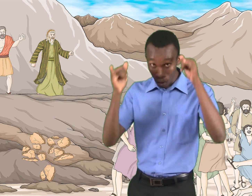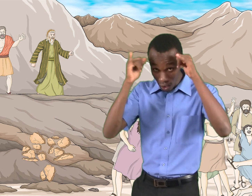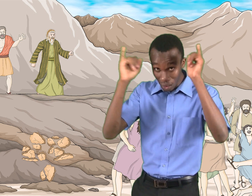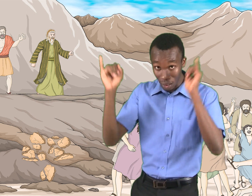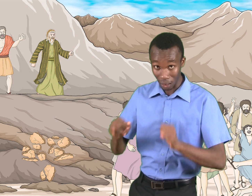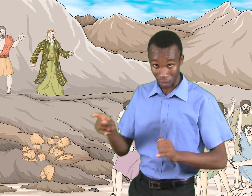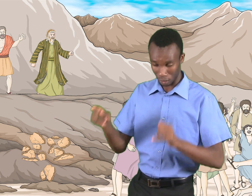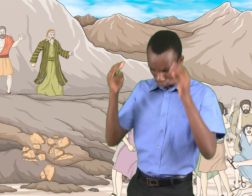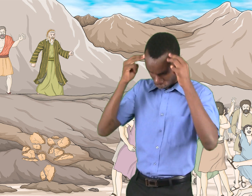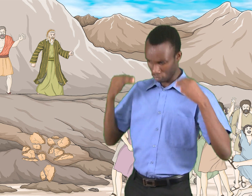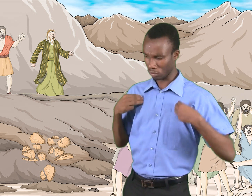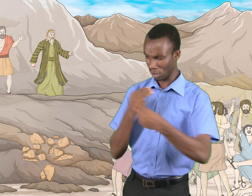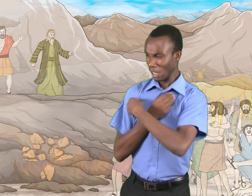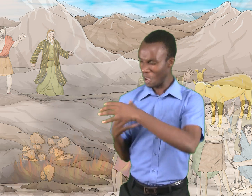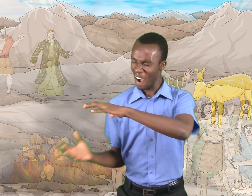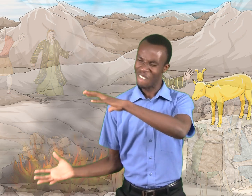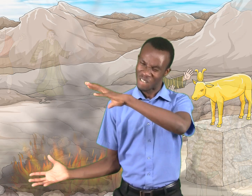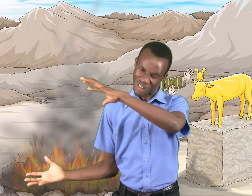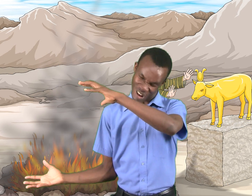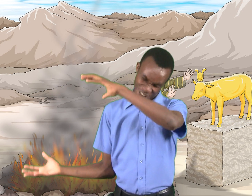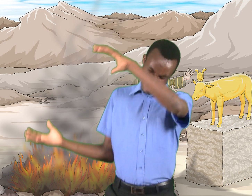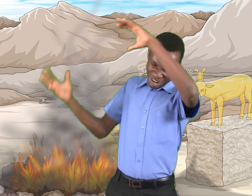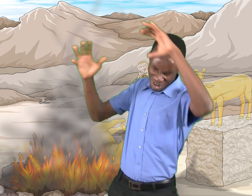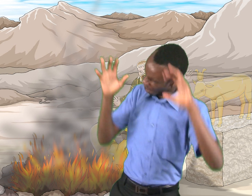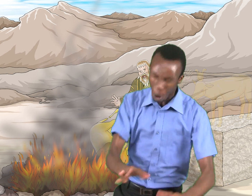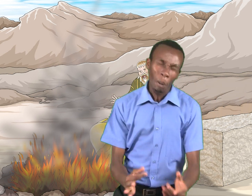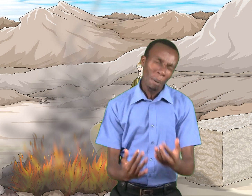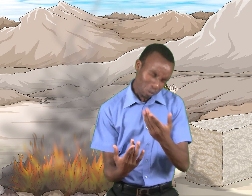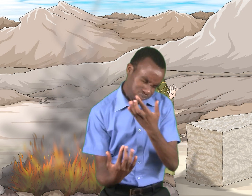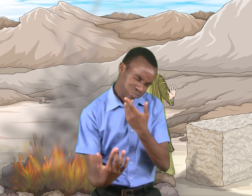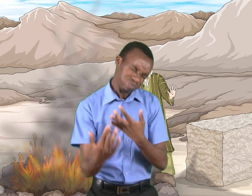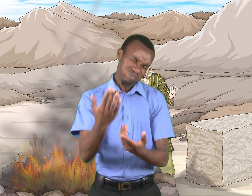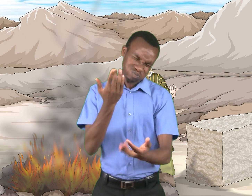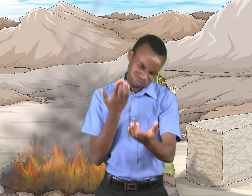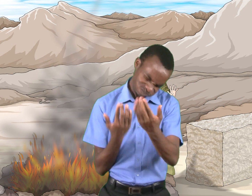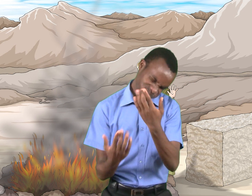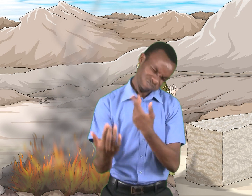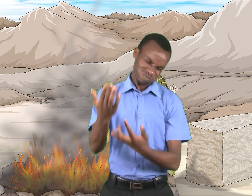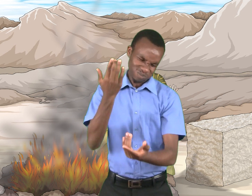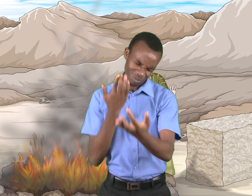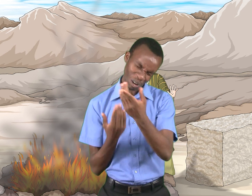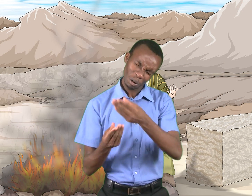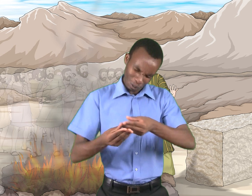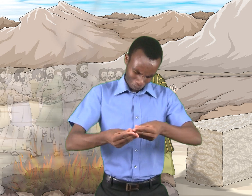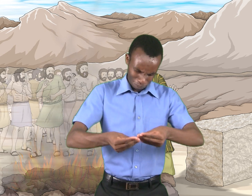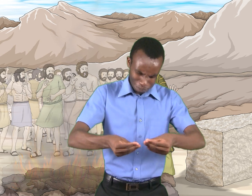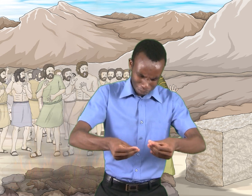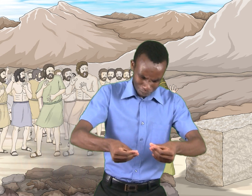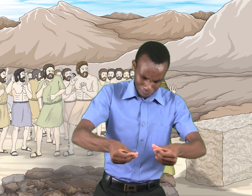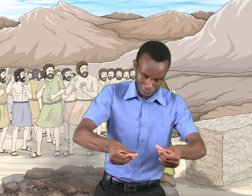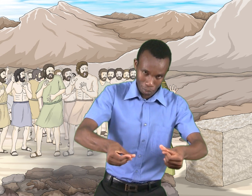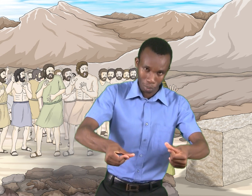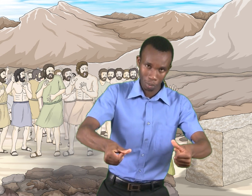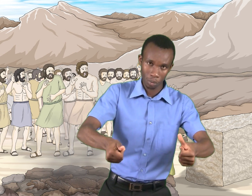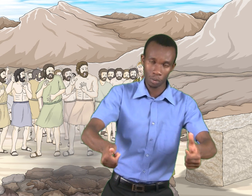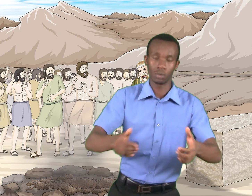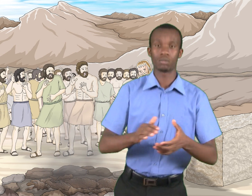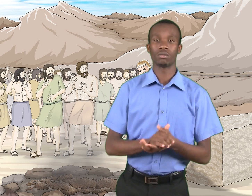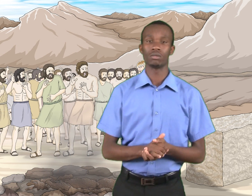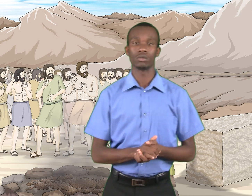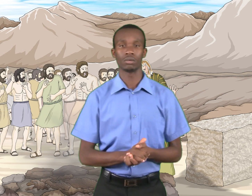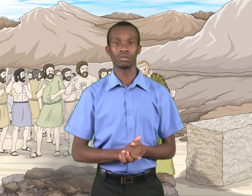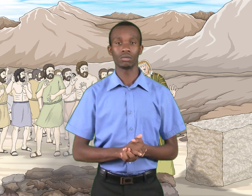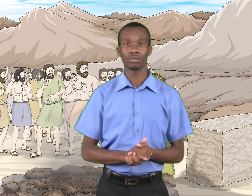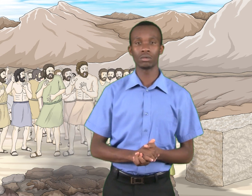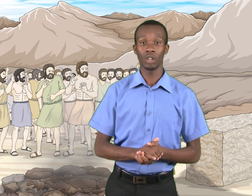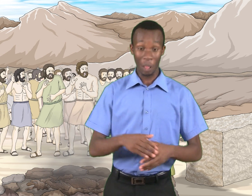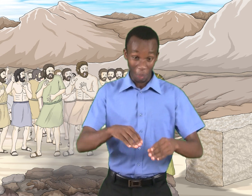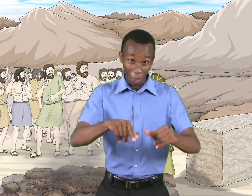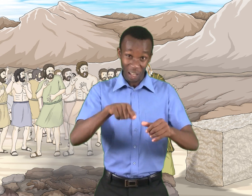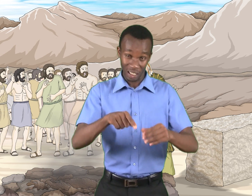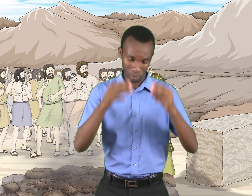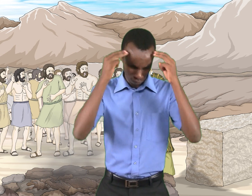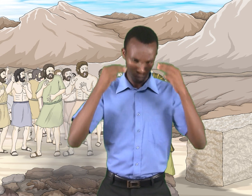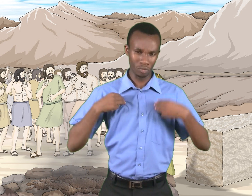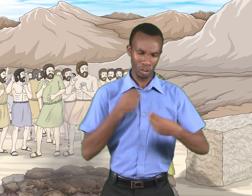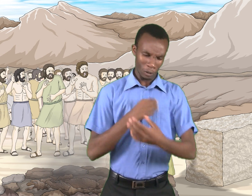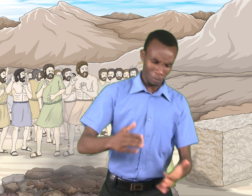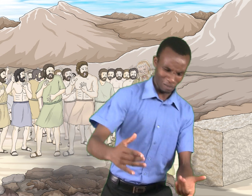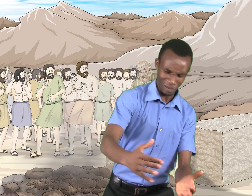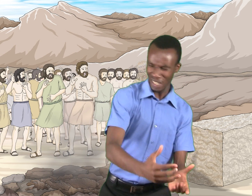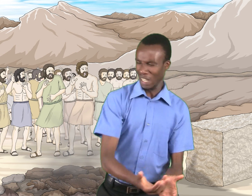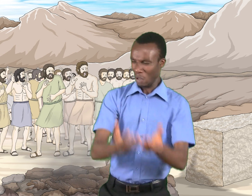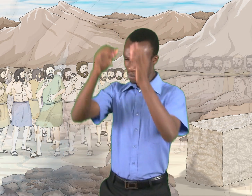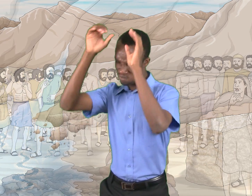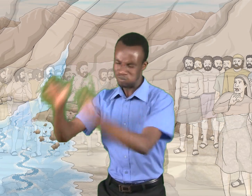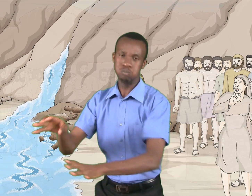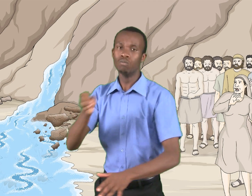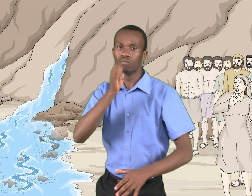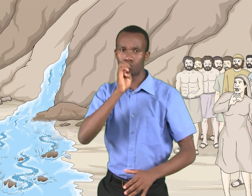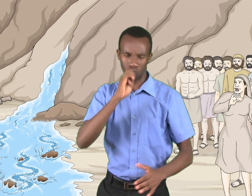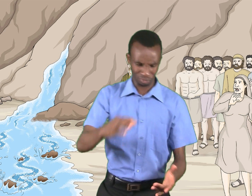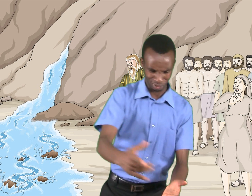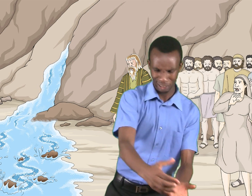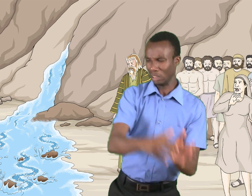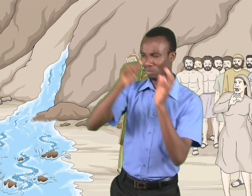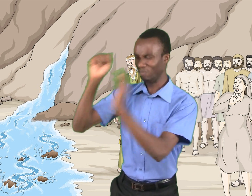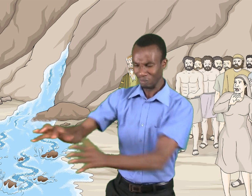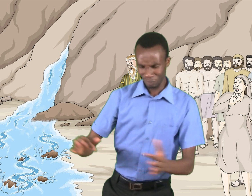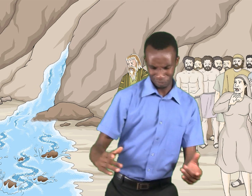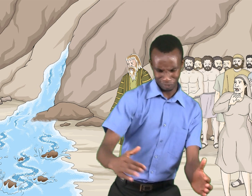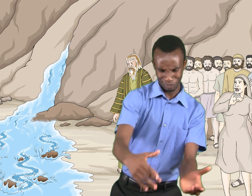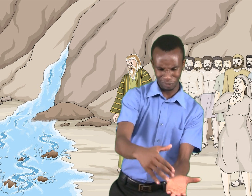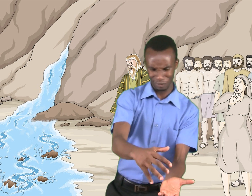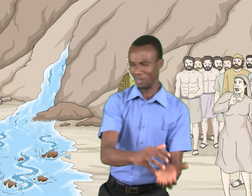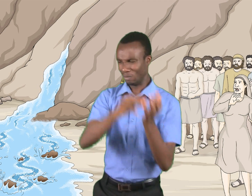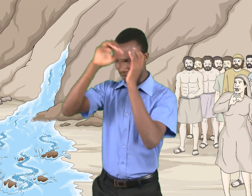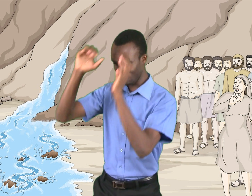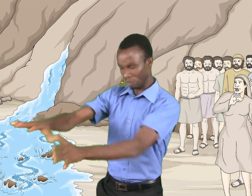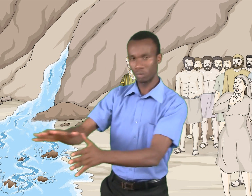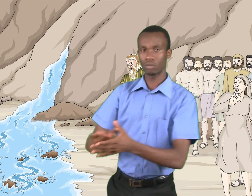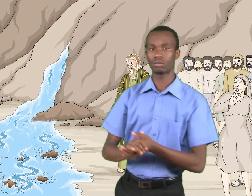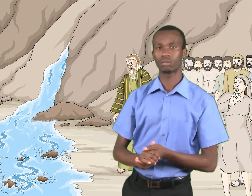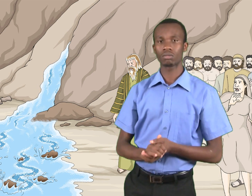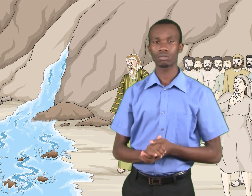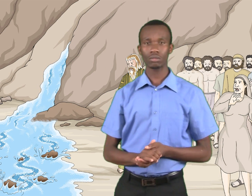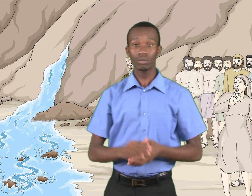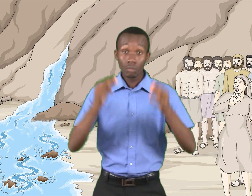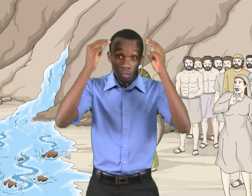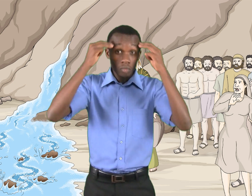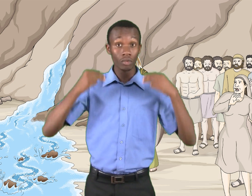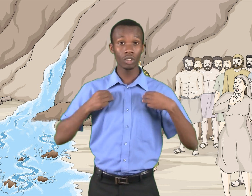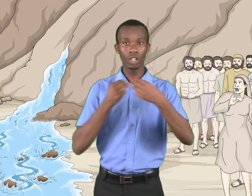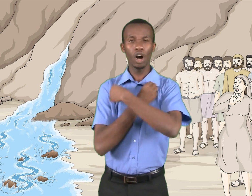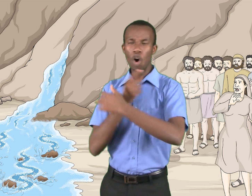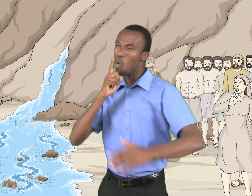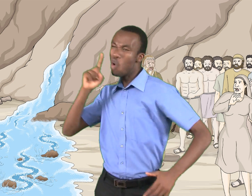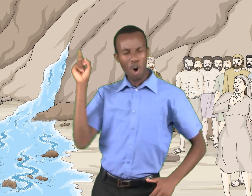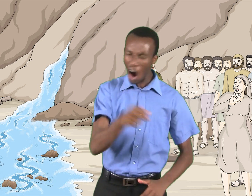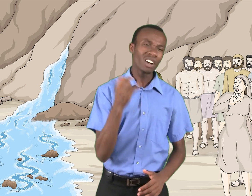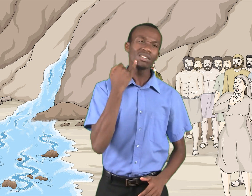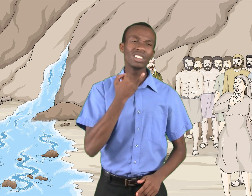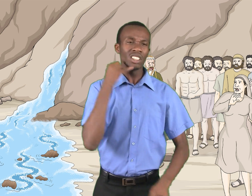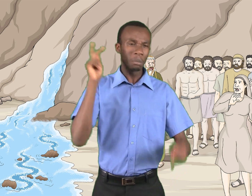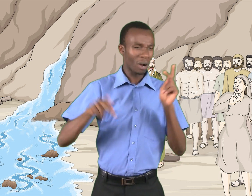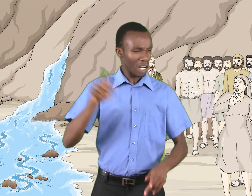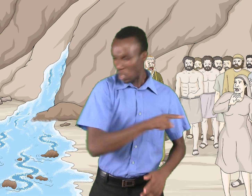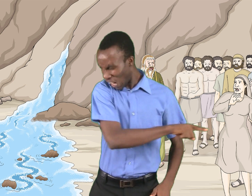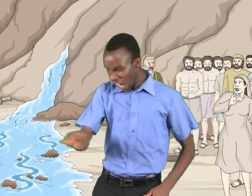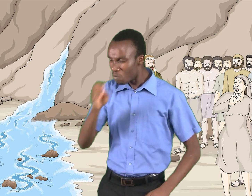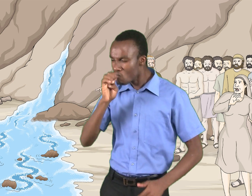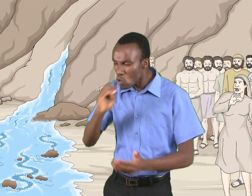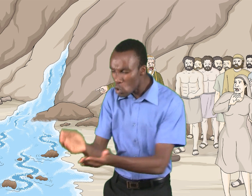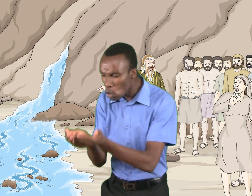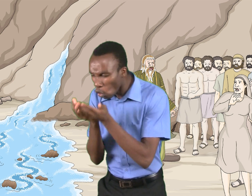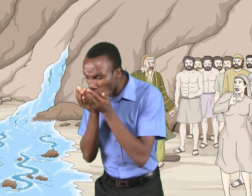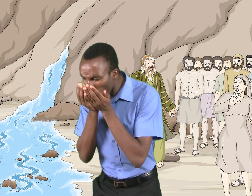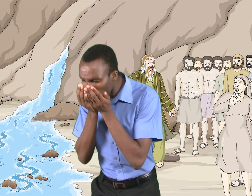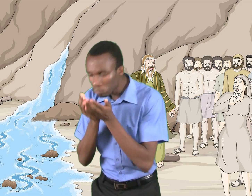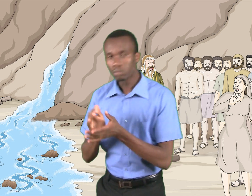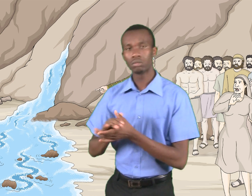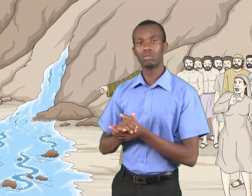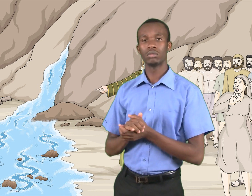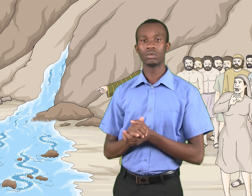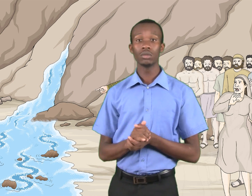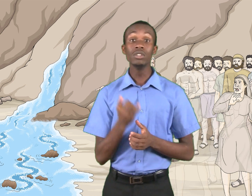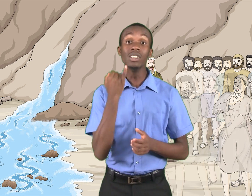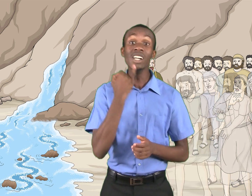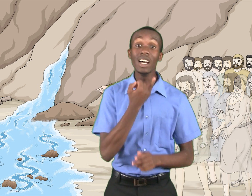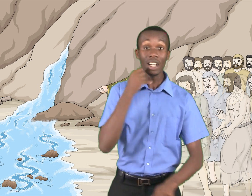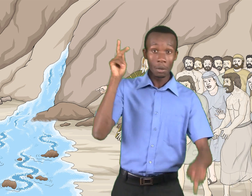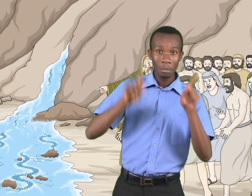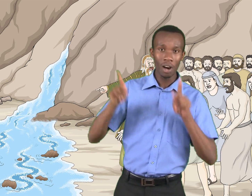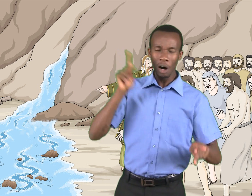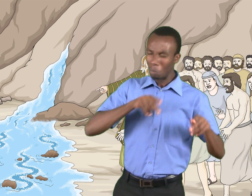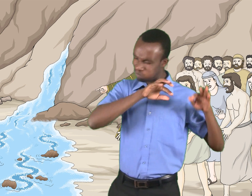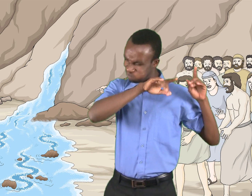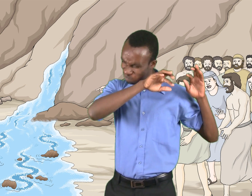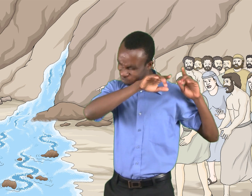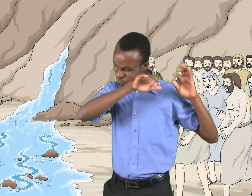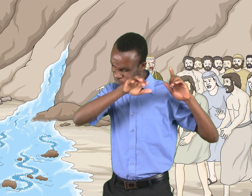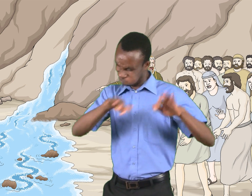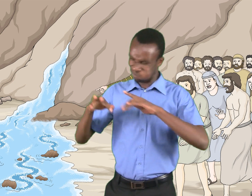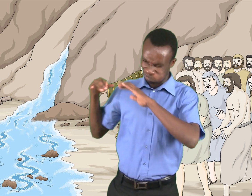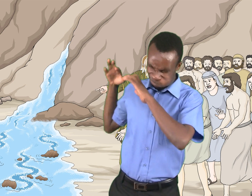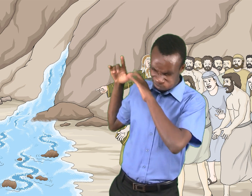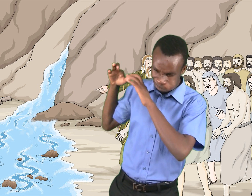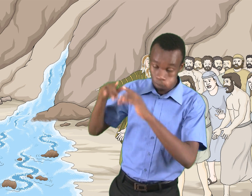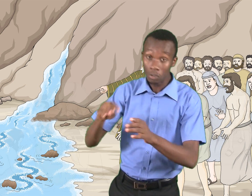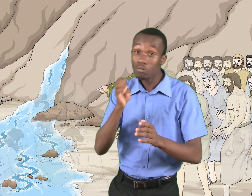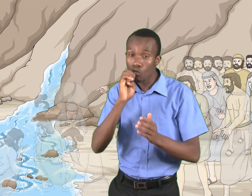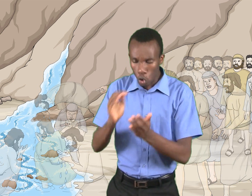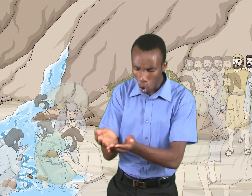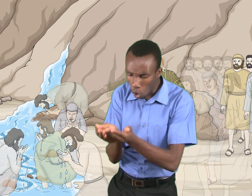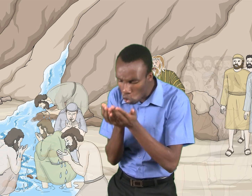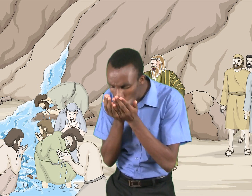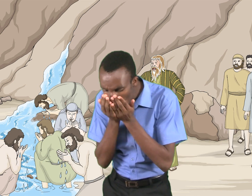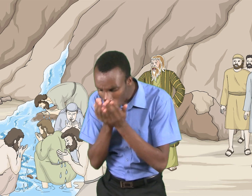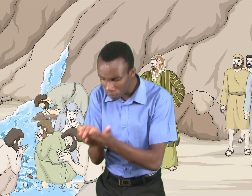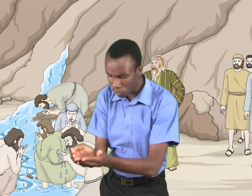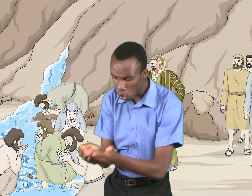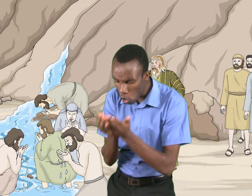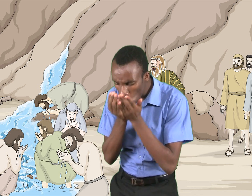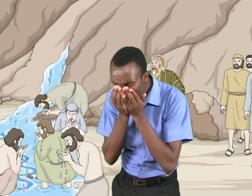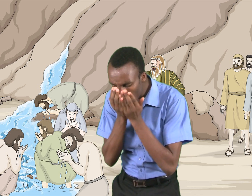Then he took the calf they had made, burned it in the fire, ground it to powder, and scattered the powder over the face of the water.